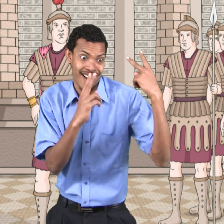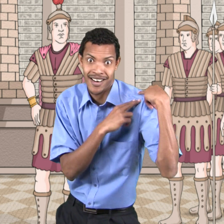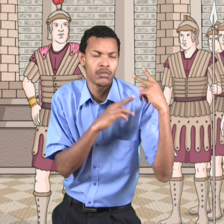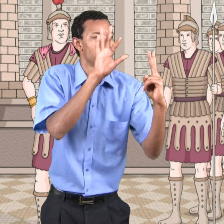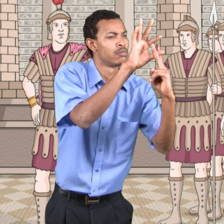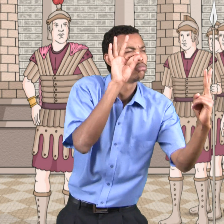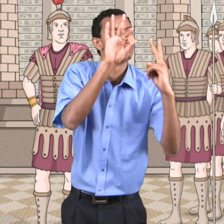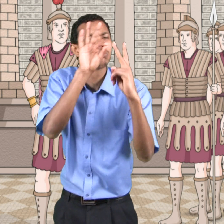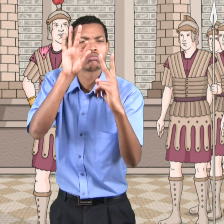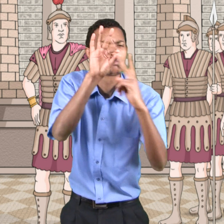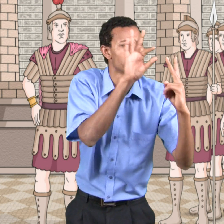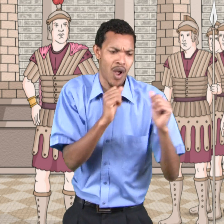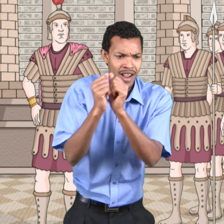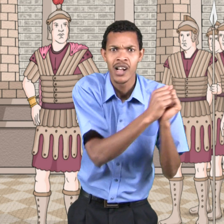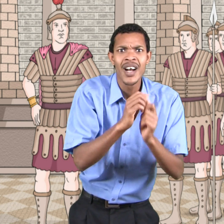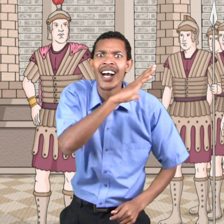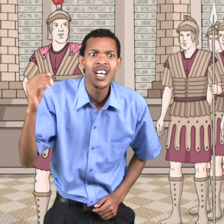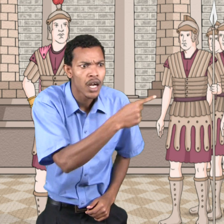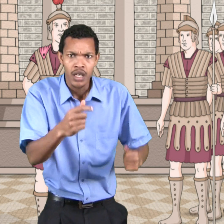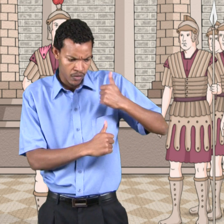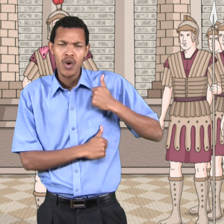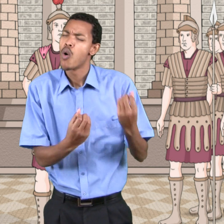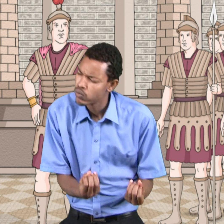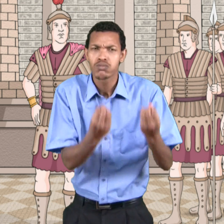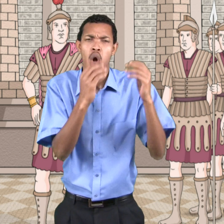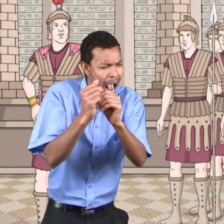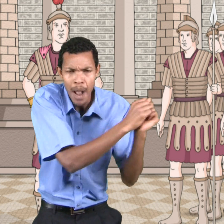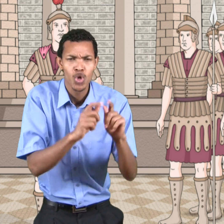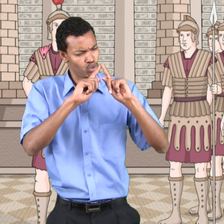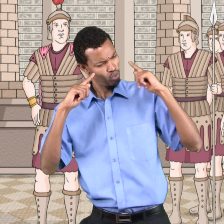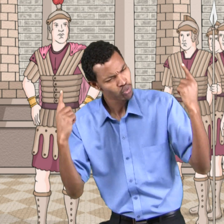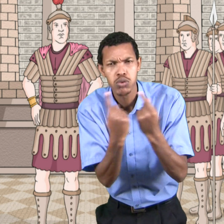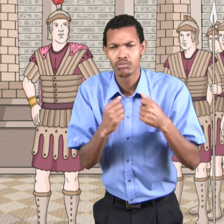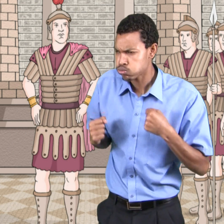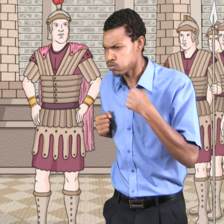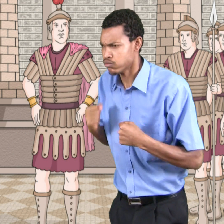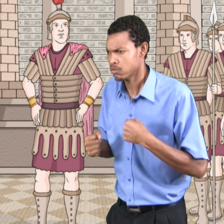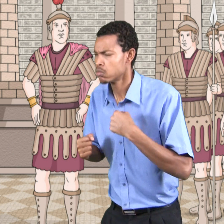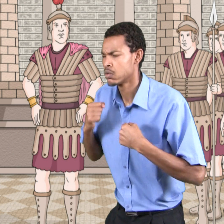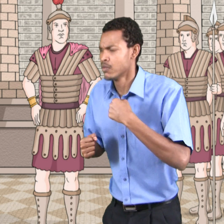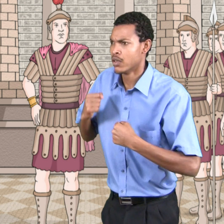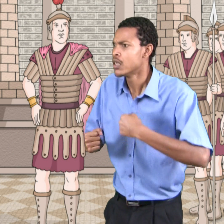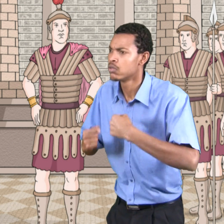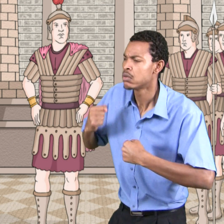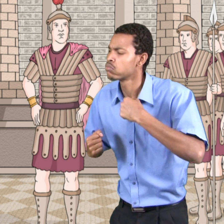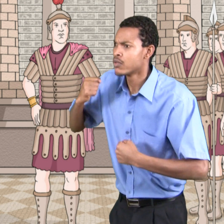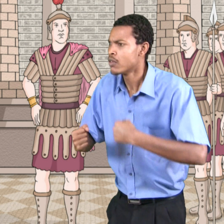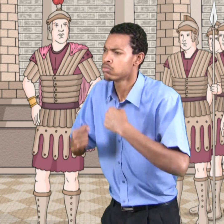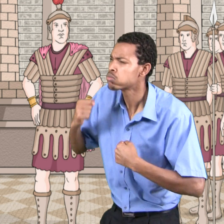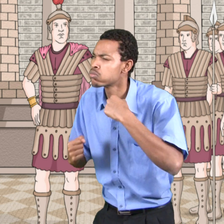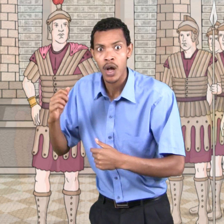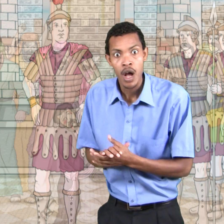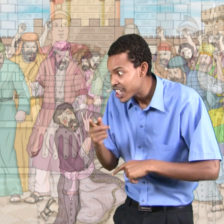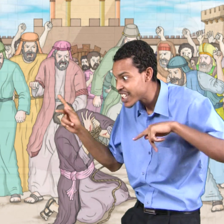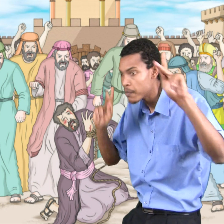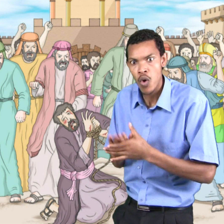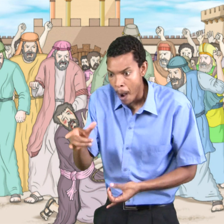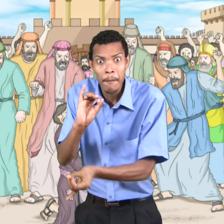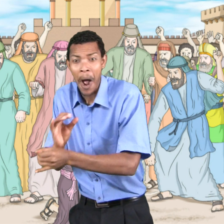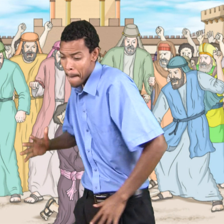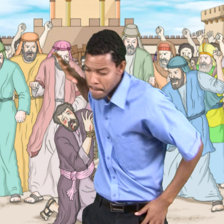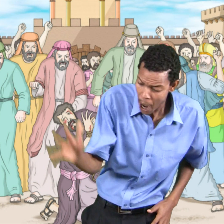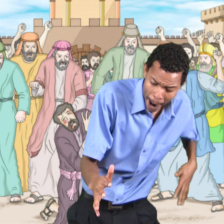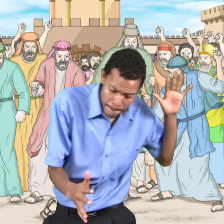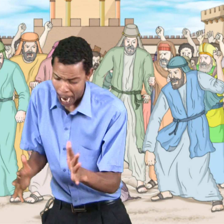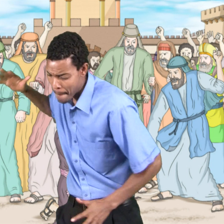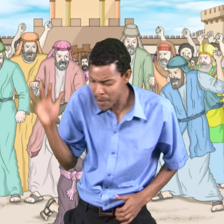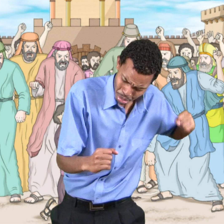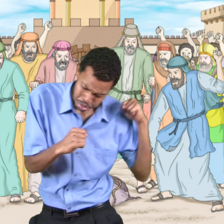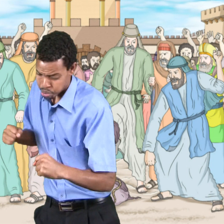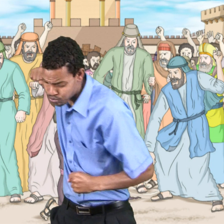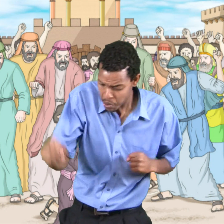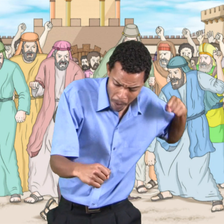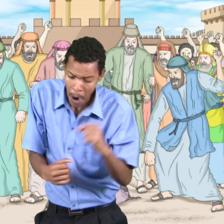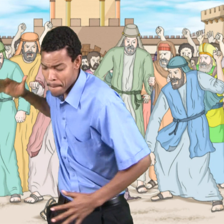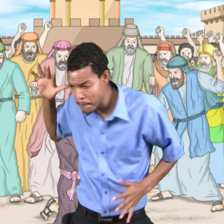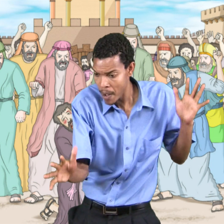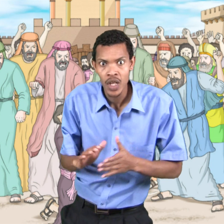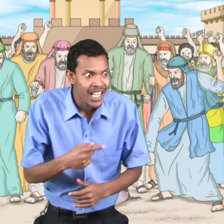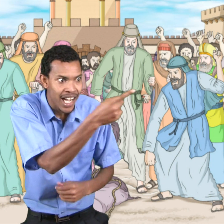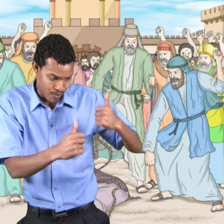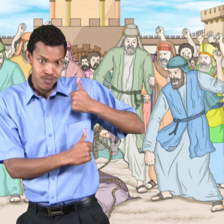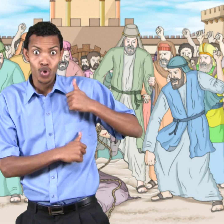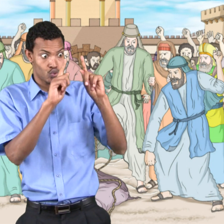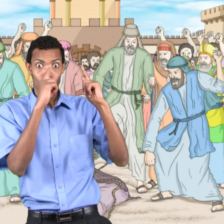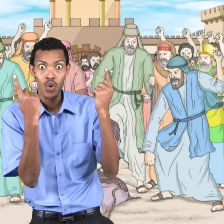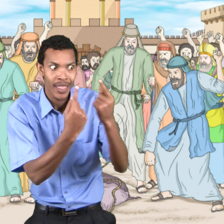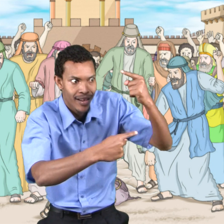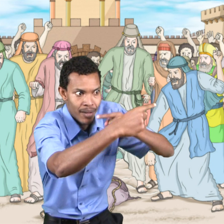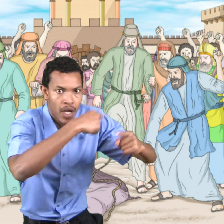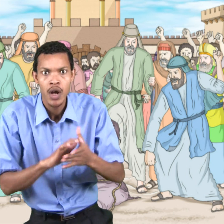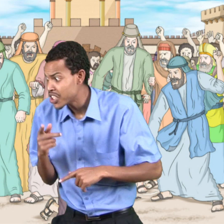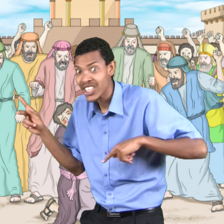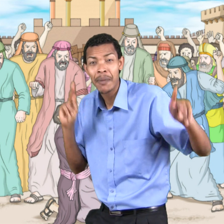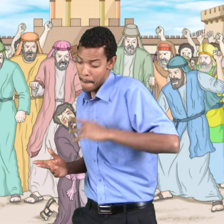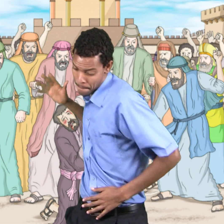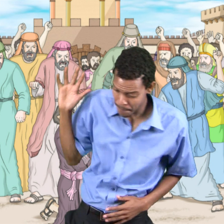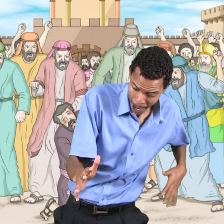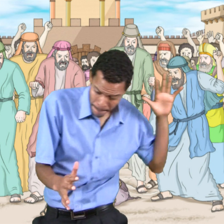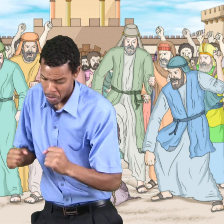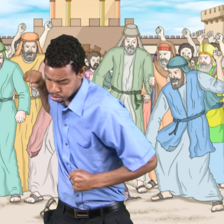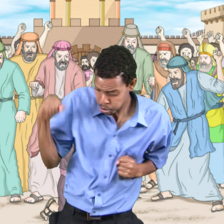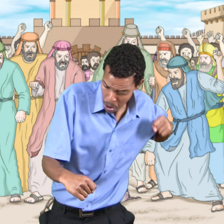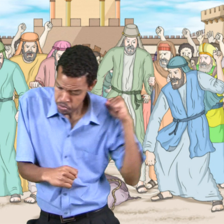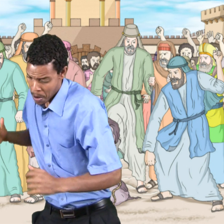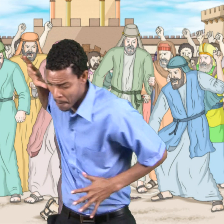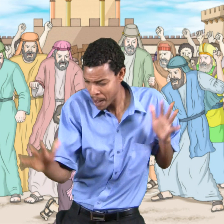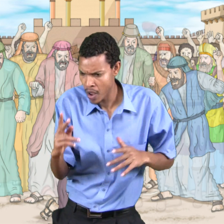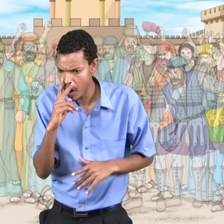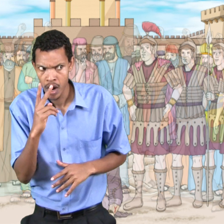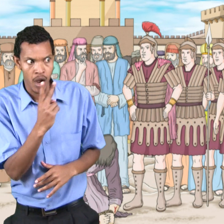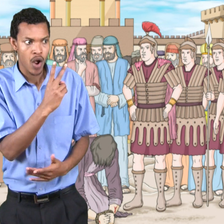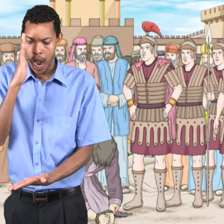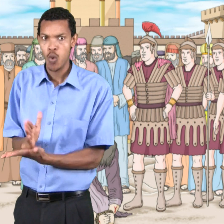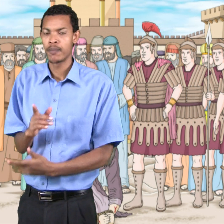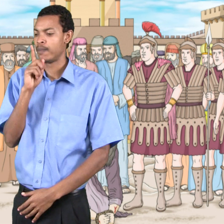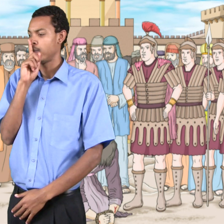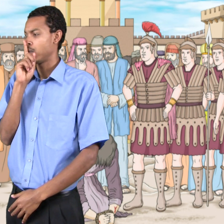Immediately he took some soldiers and centurions and ran down to the crowd.